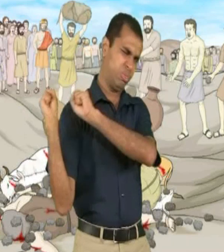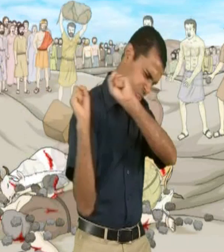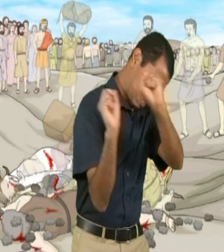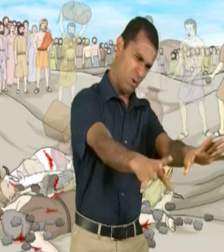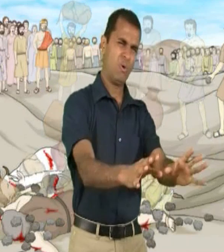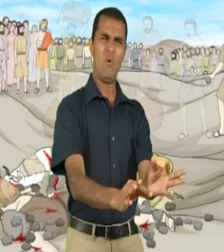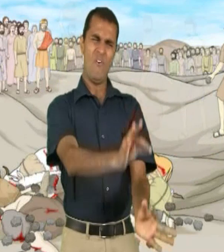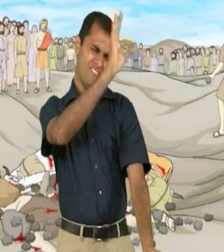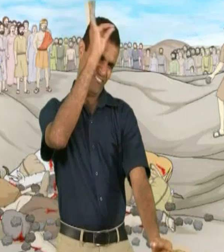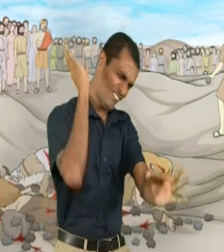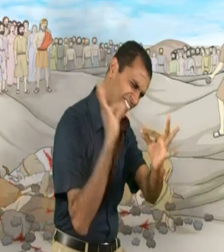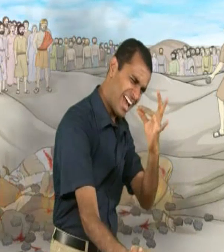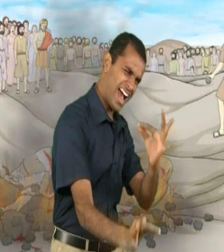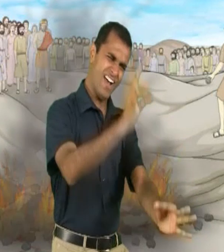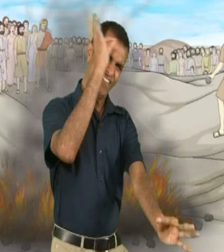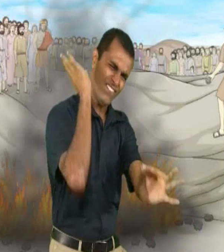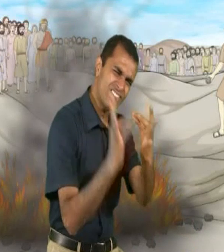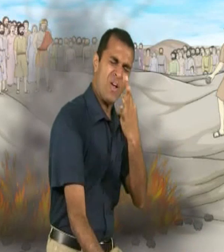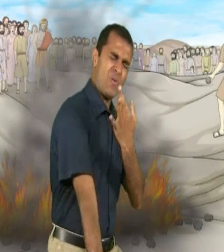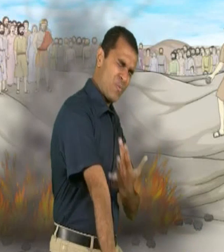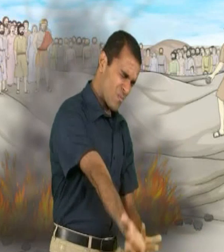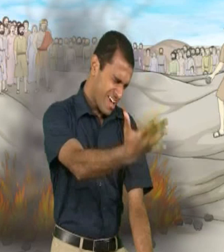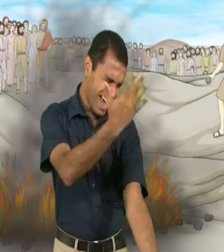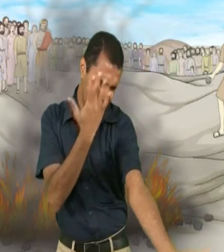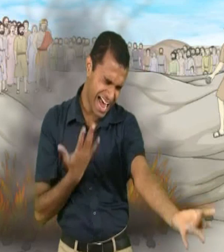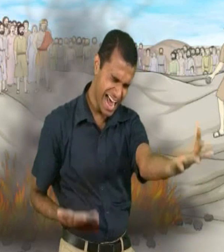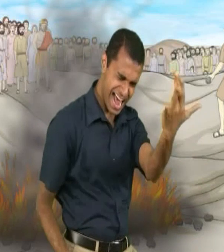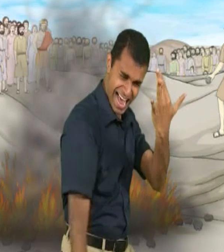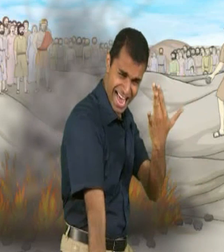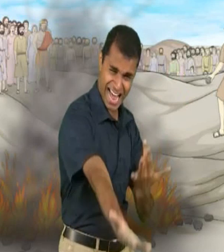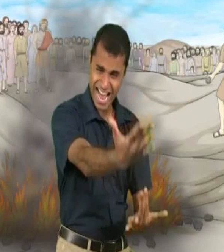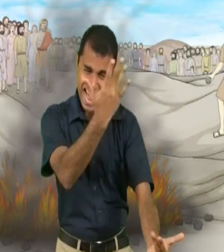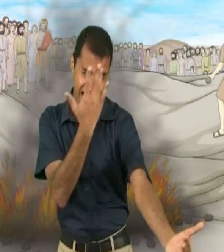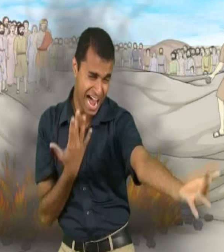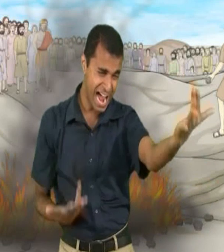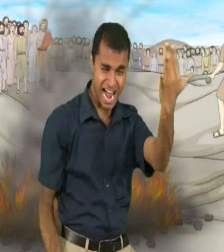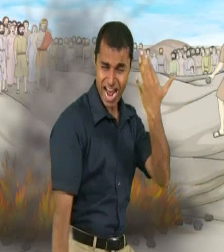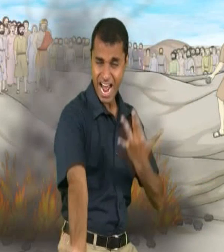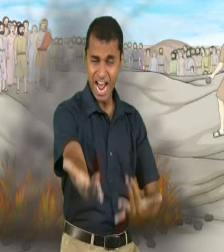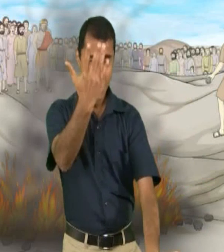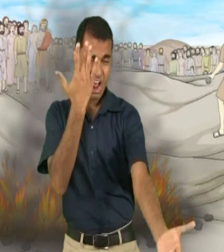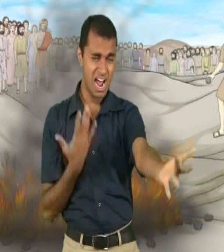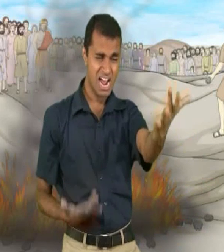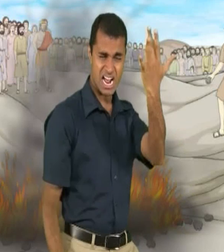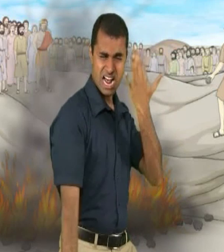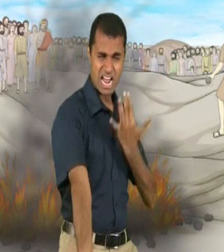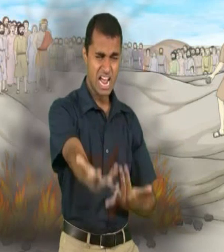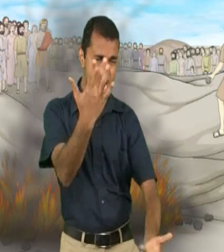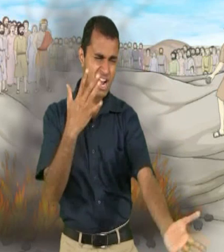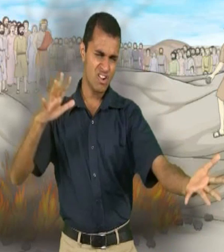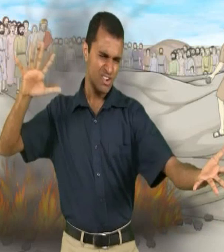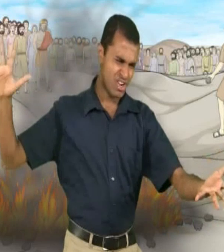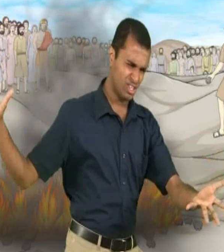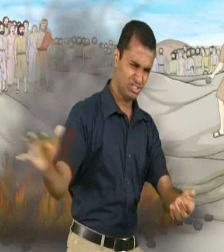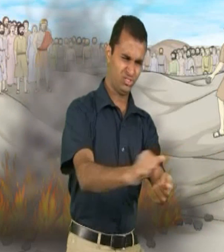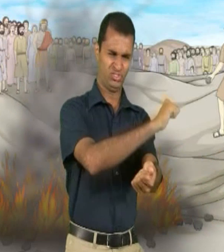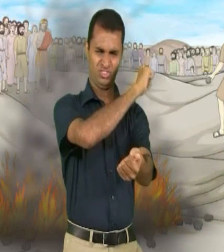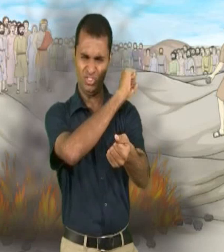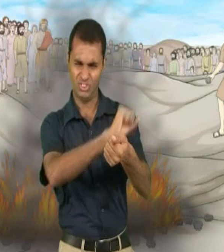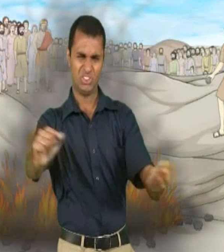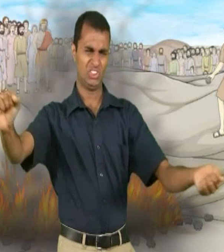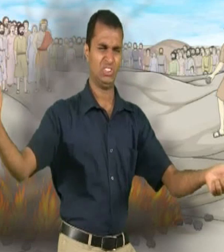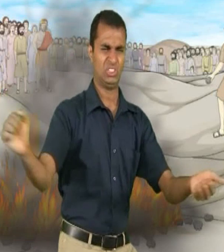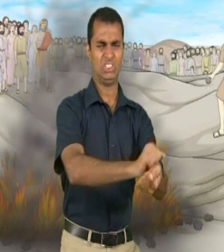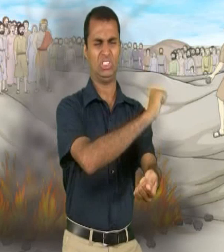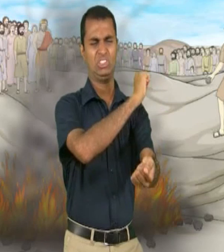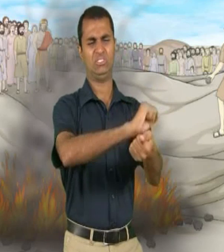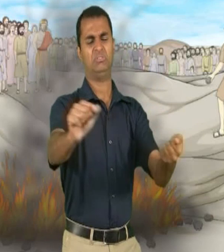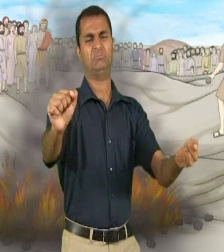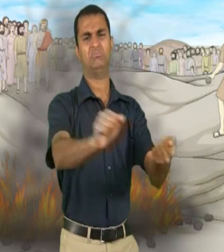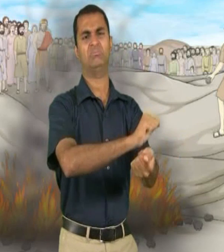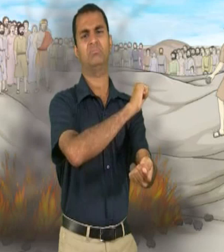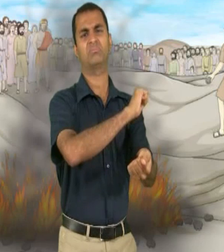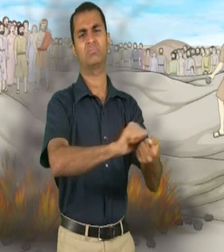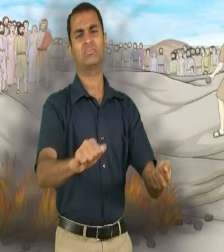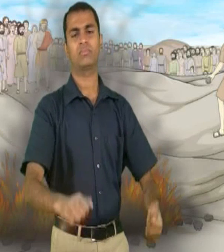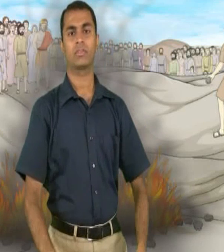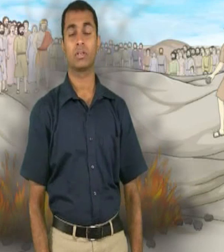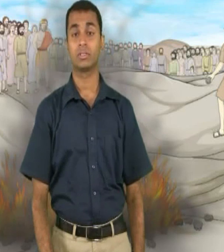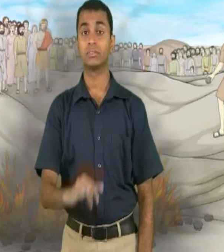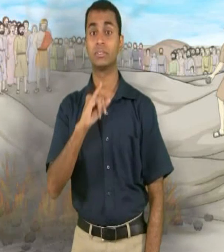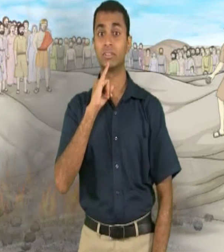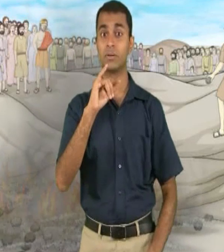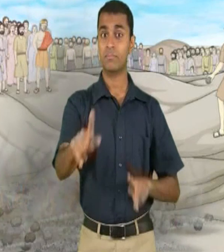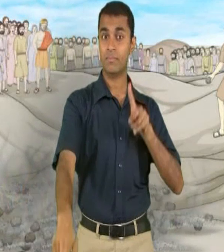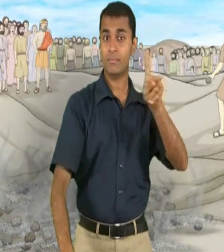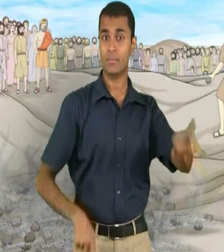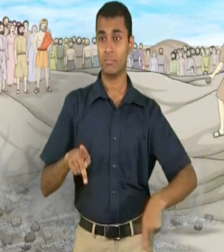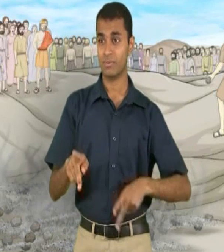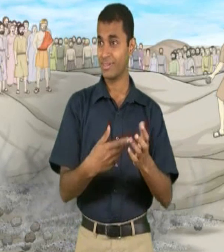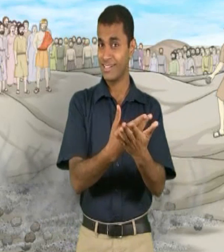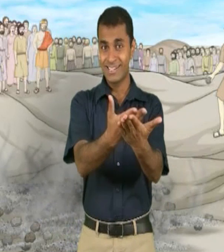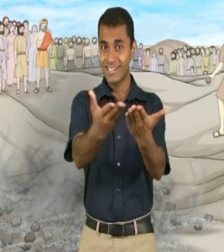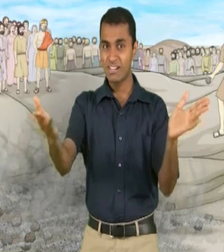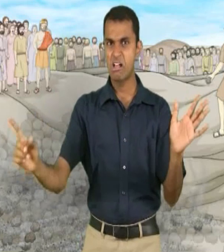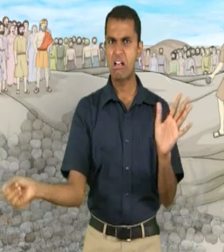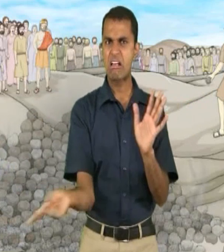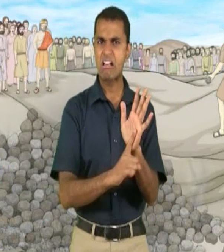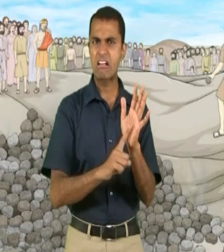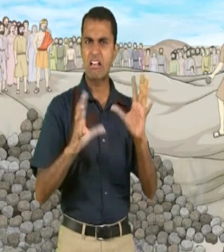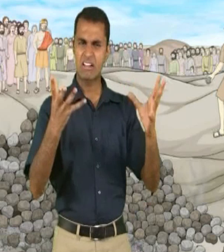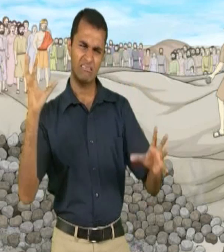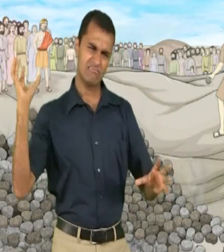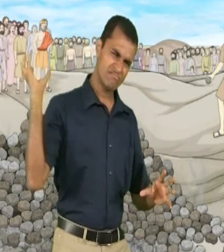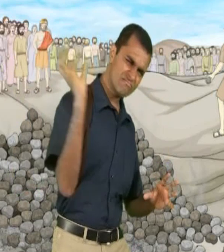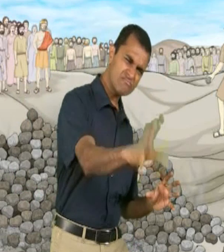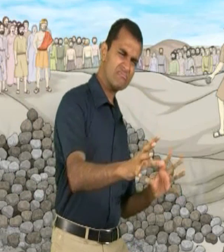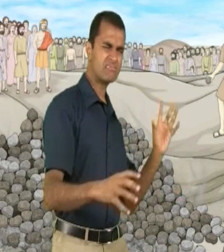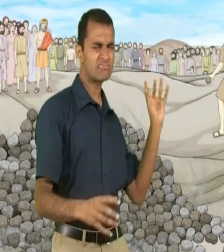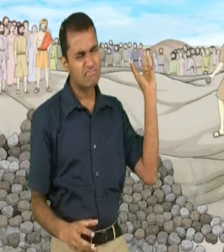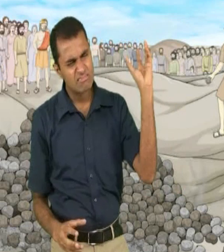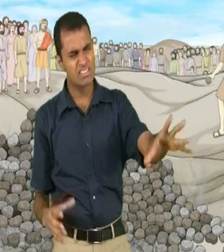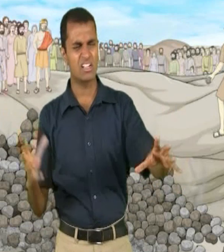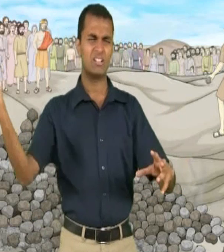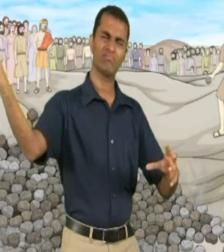Then they stoned the others and burned their bodies.